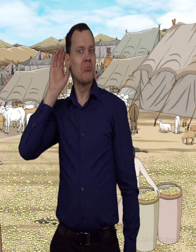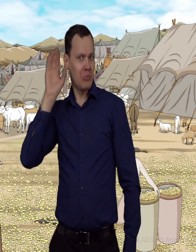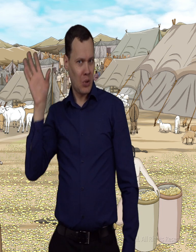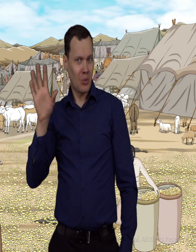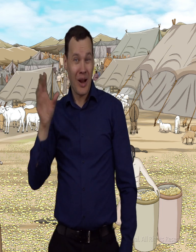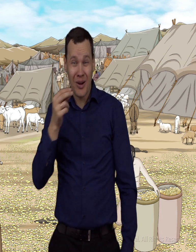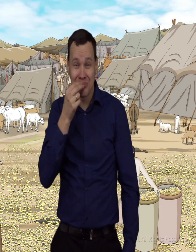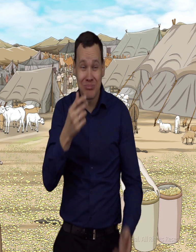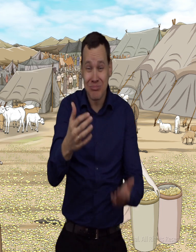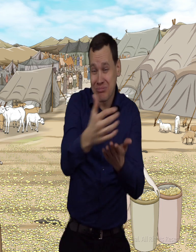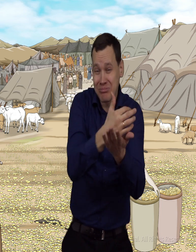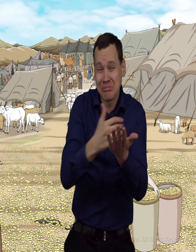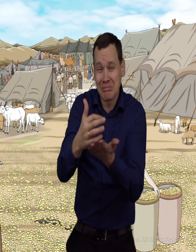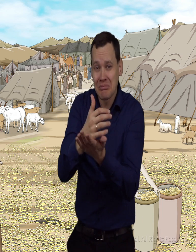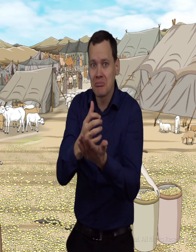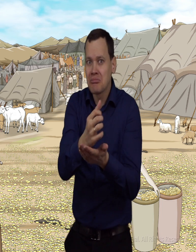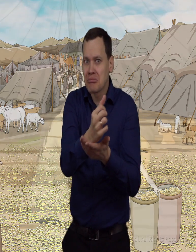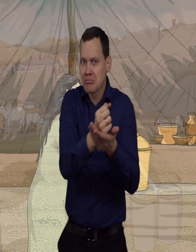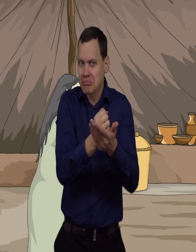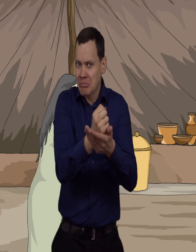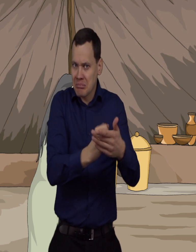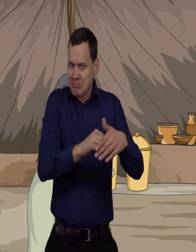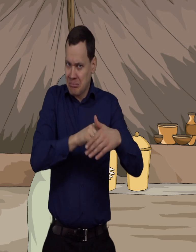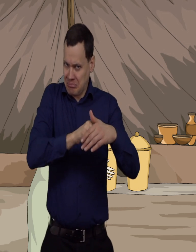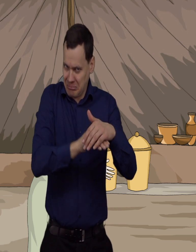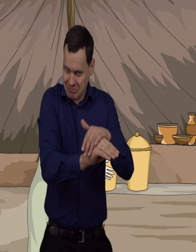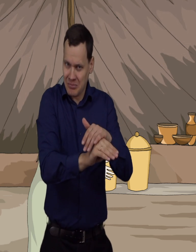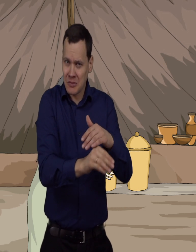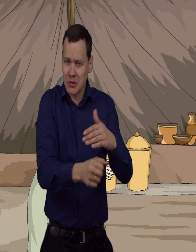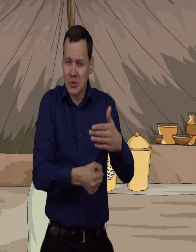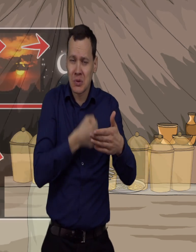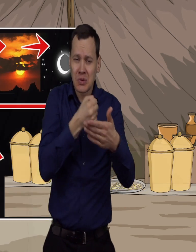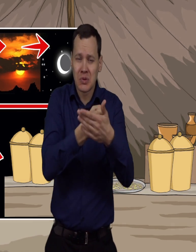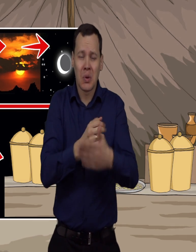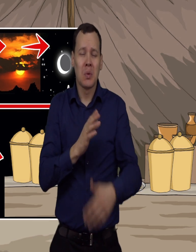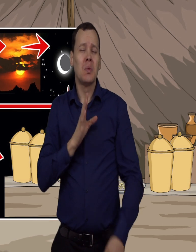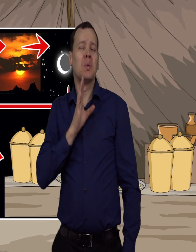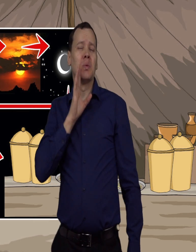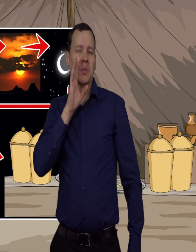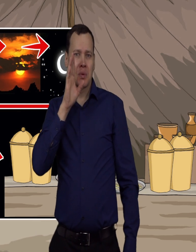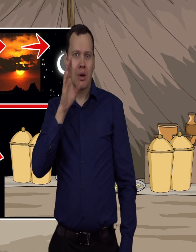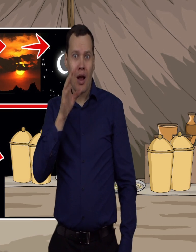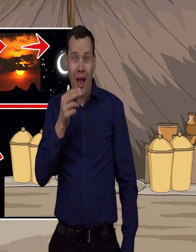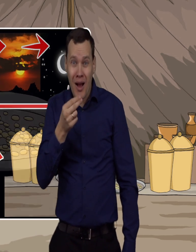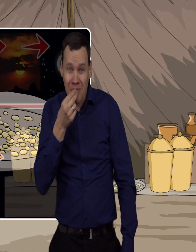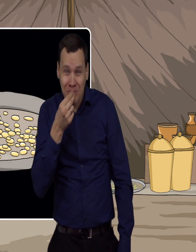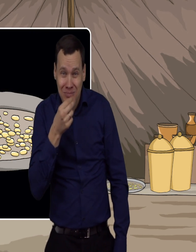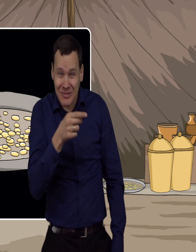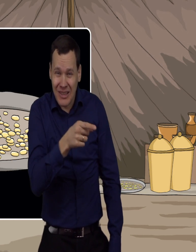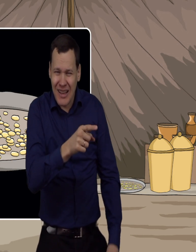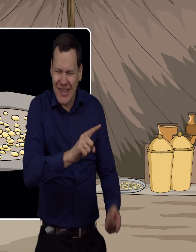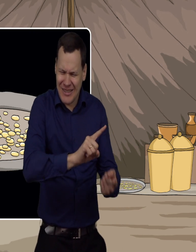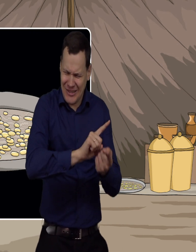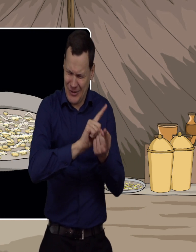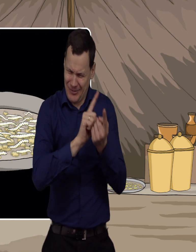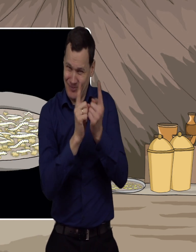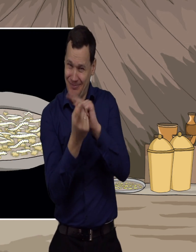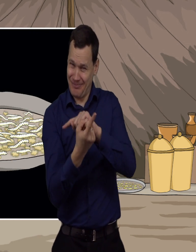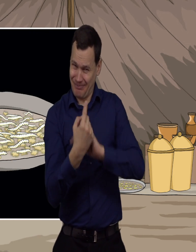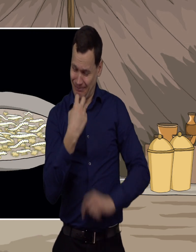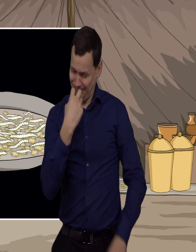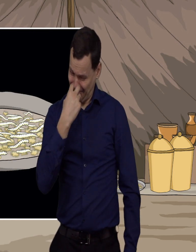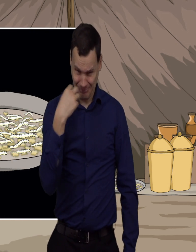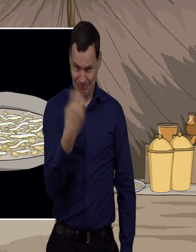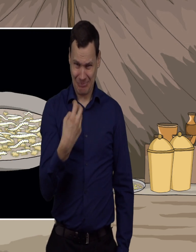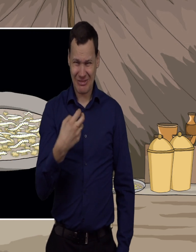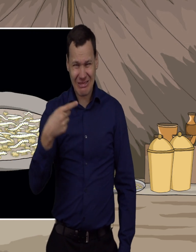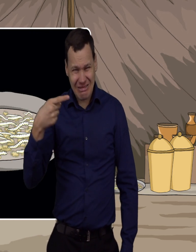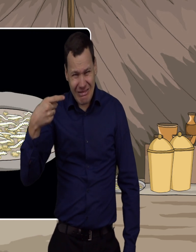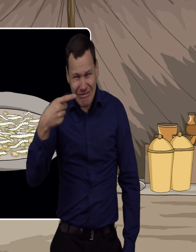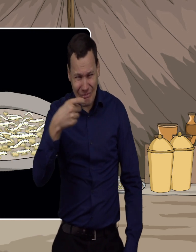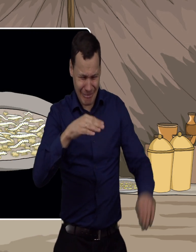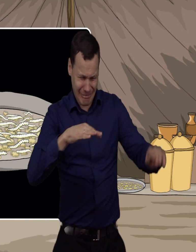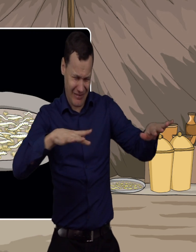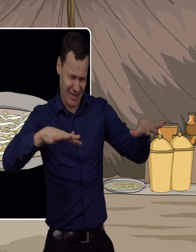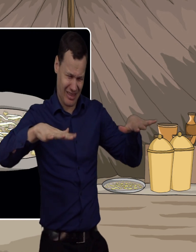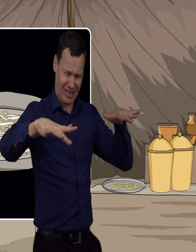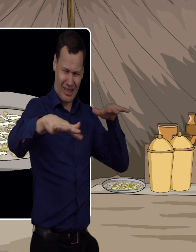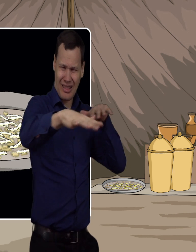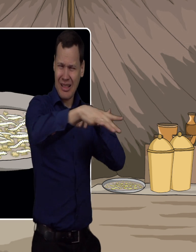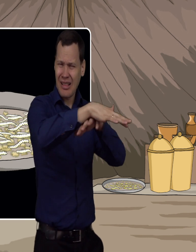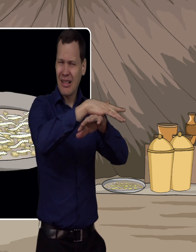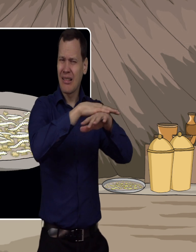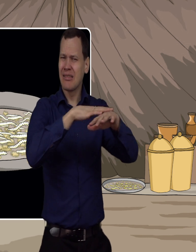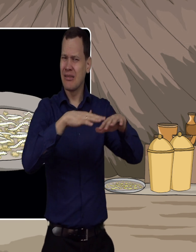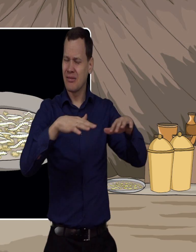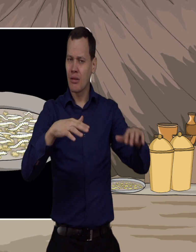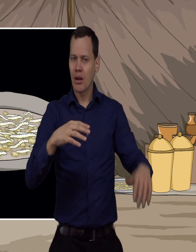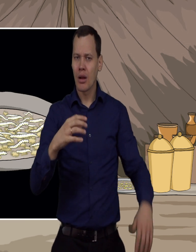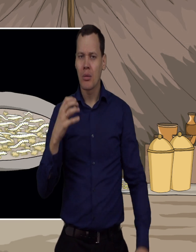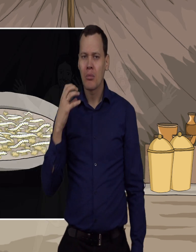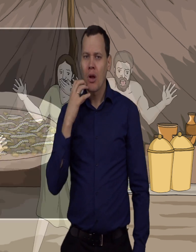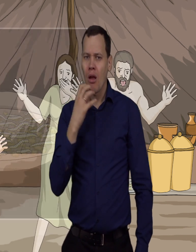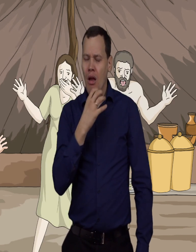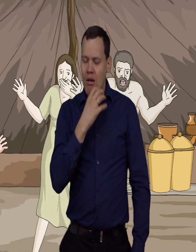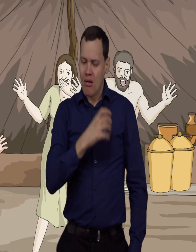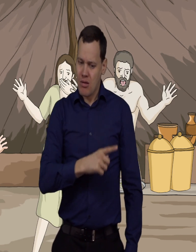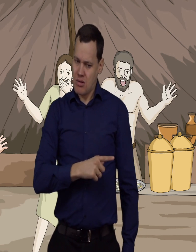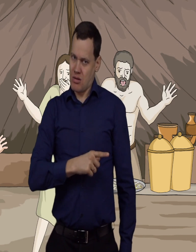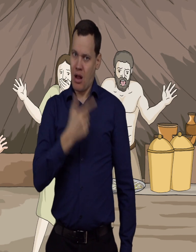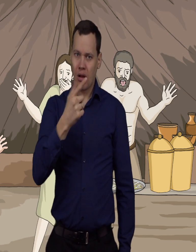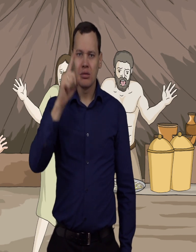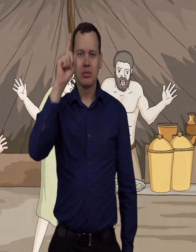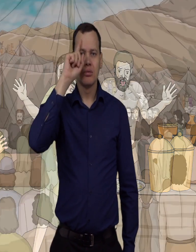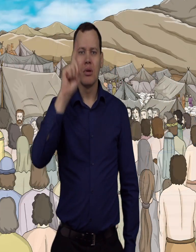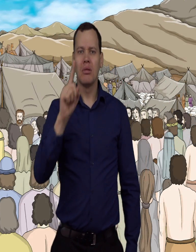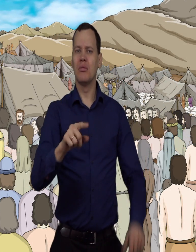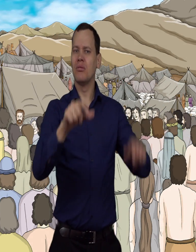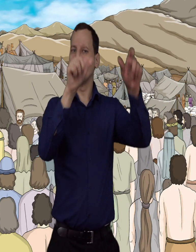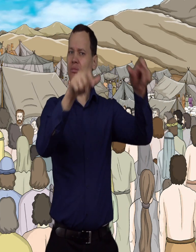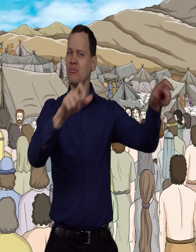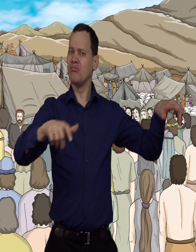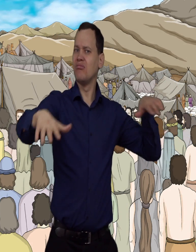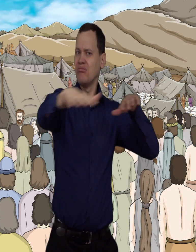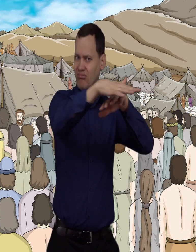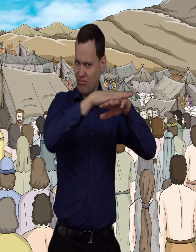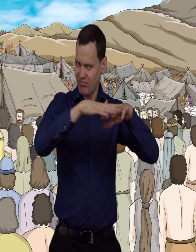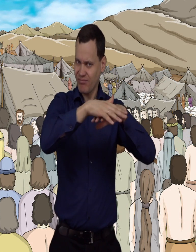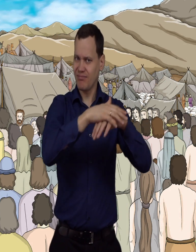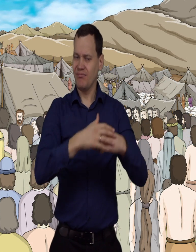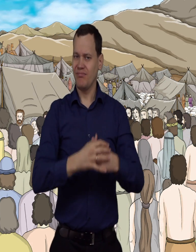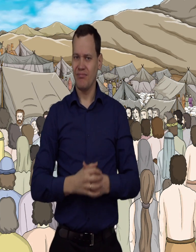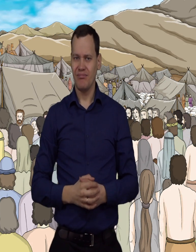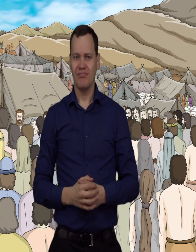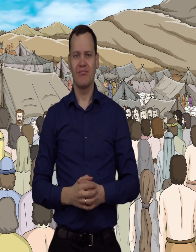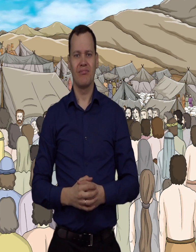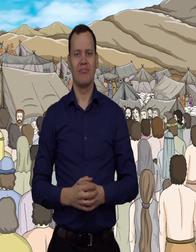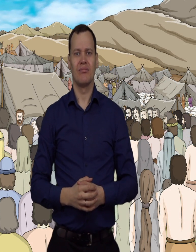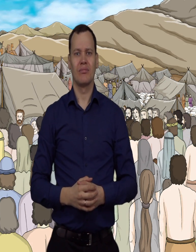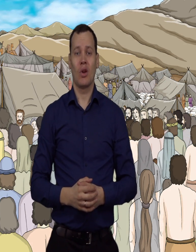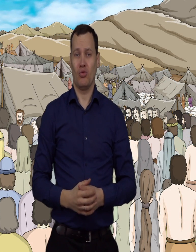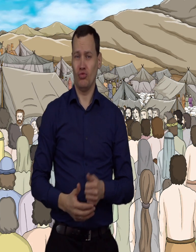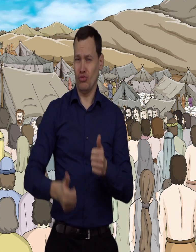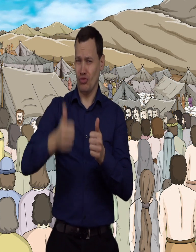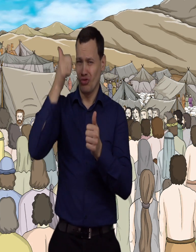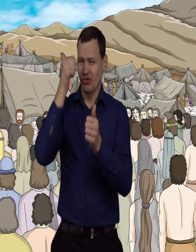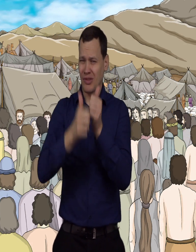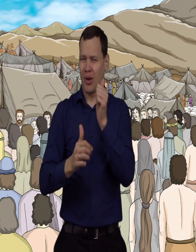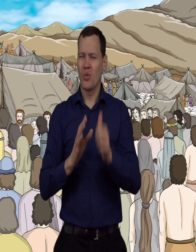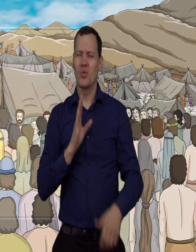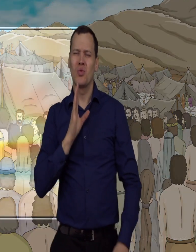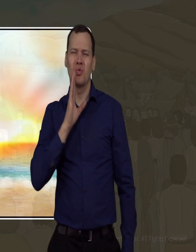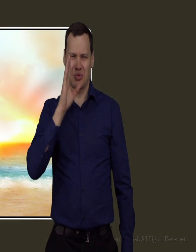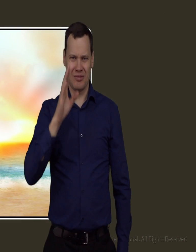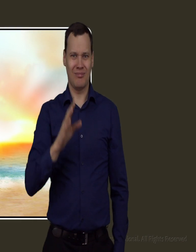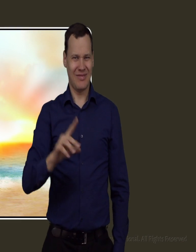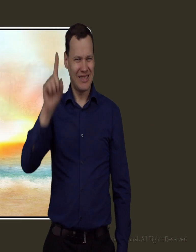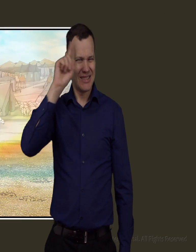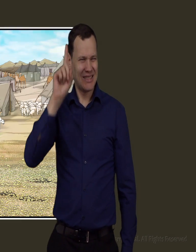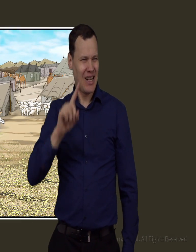some people left part of it until morning, and it became infested with maggots and began to smell. So Moses was angry with them.